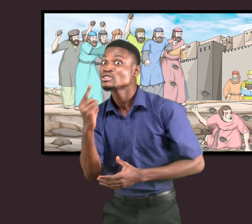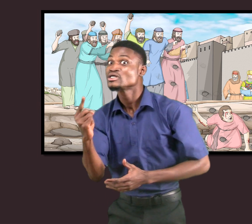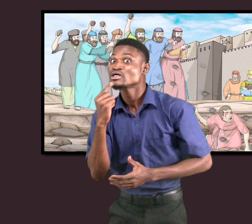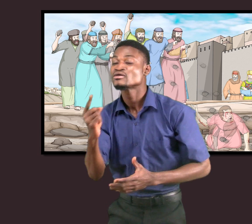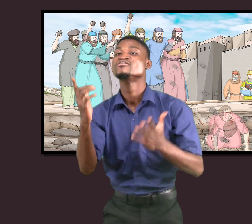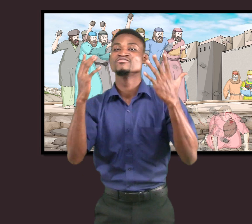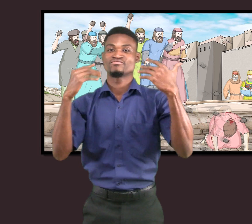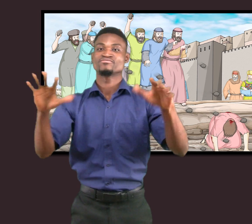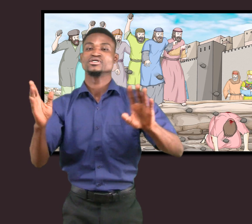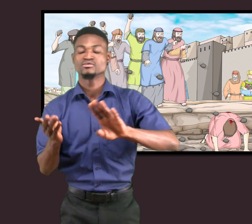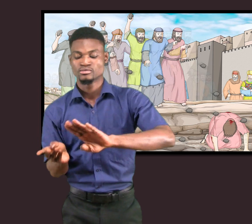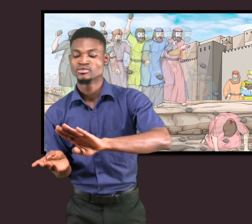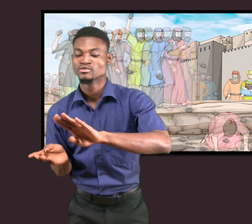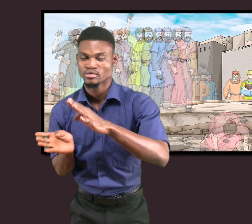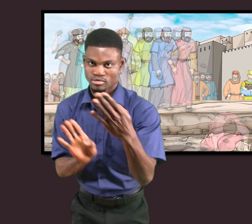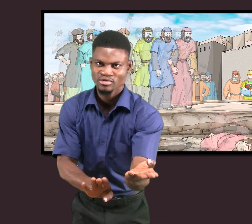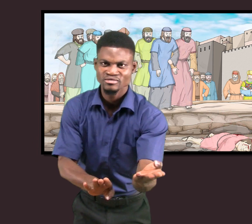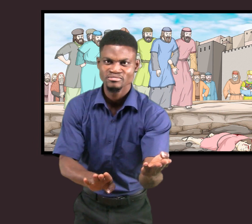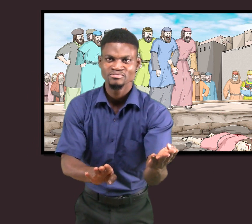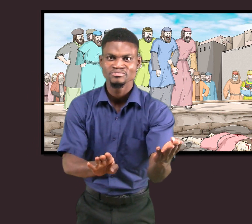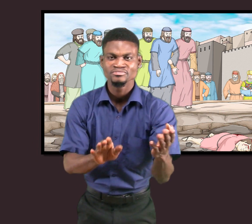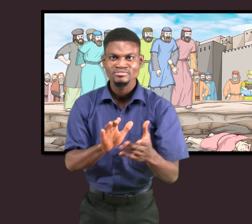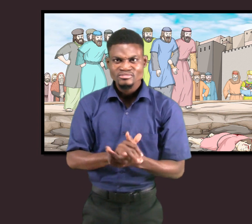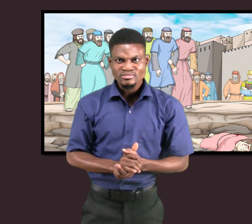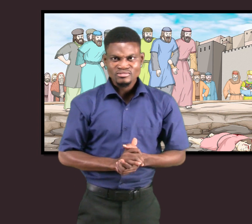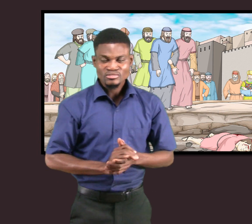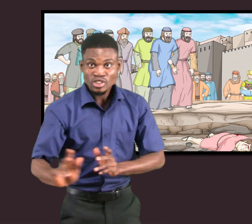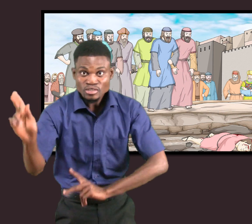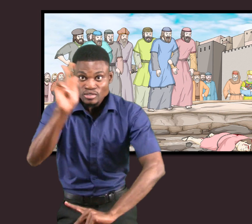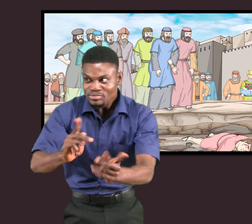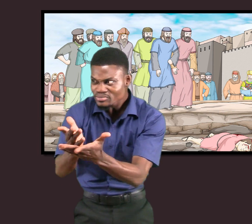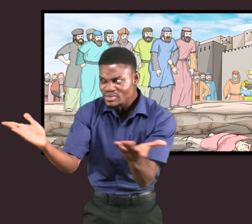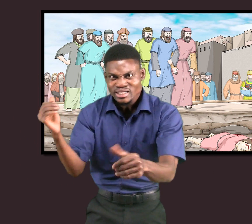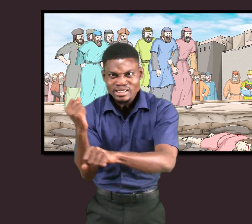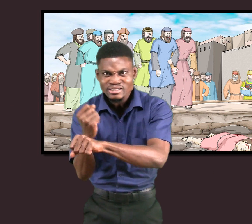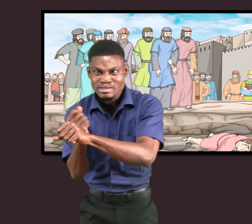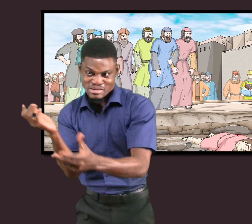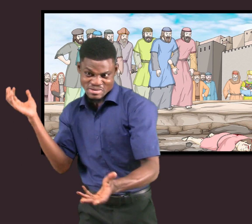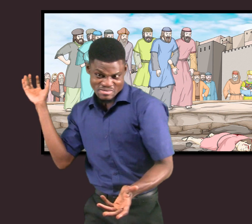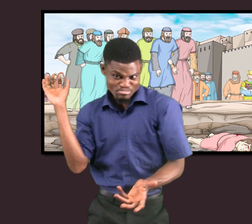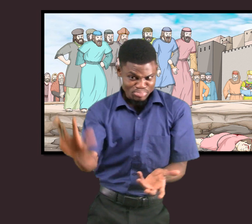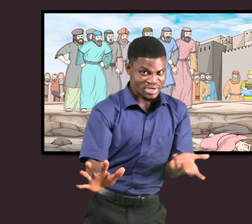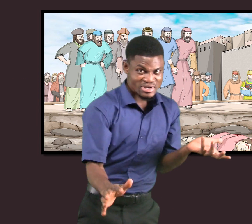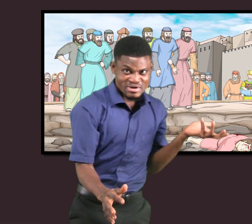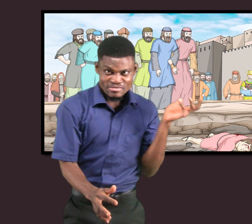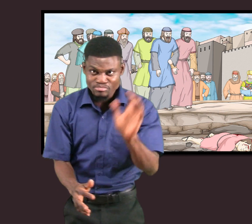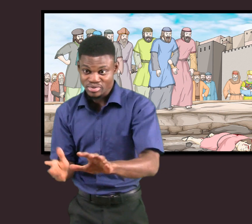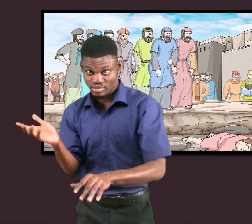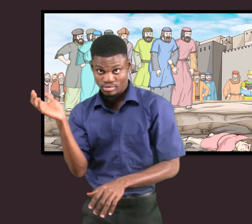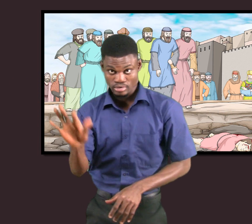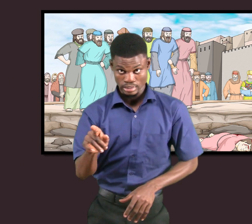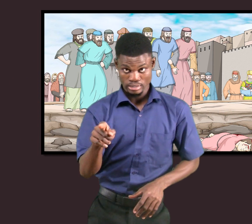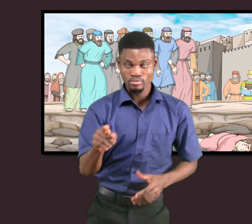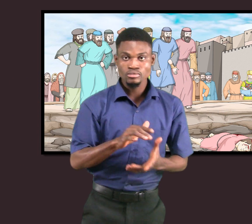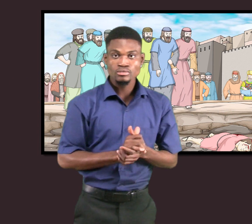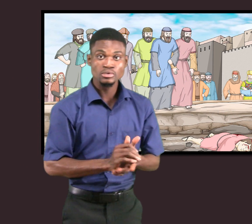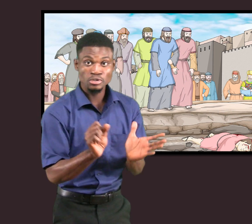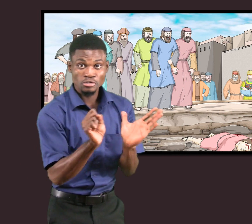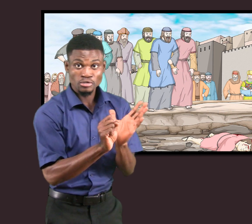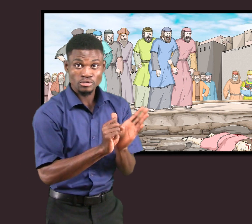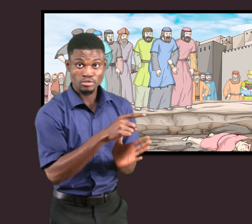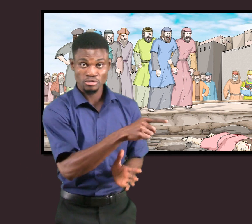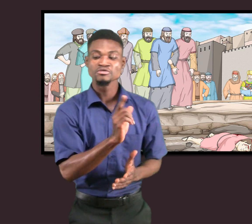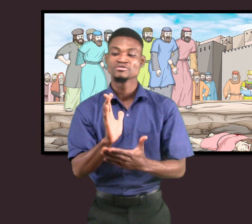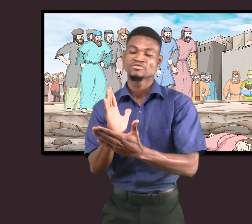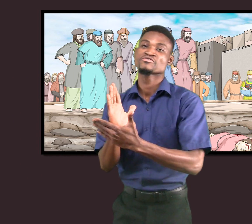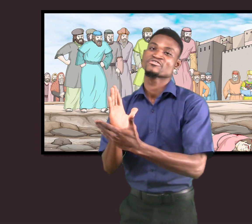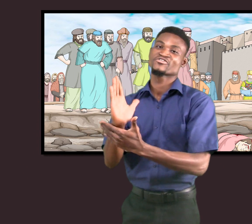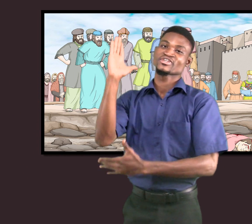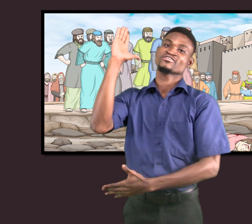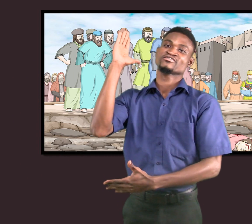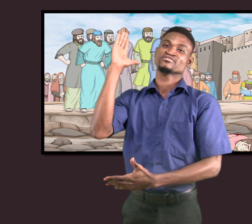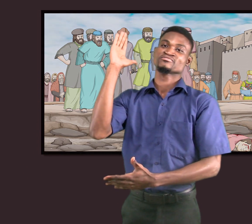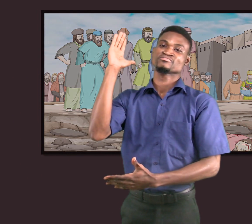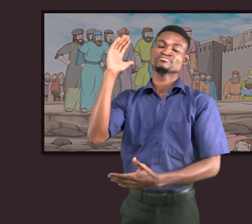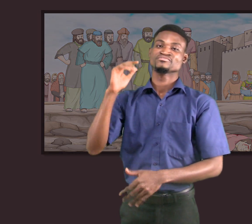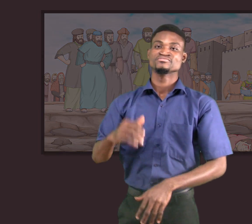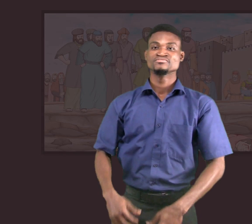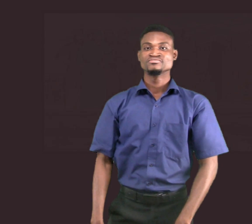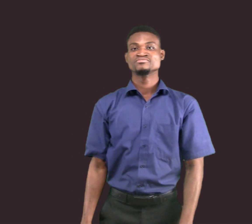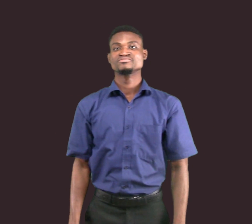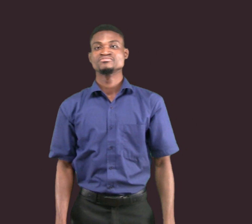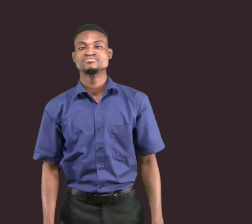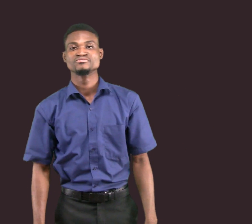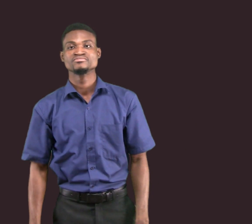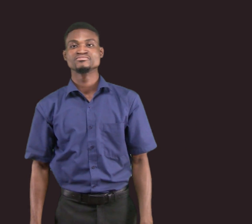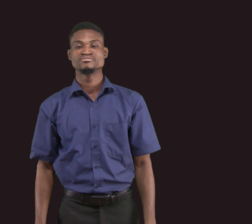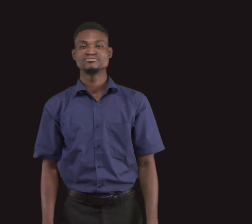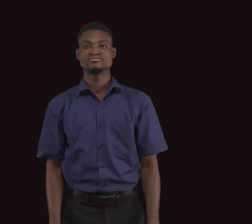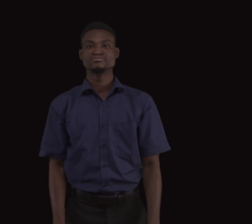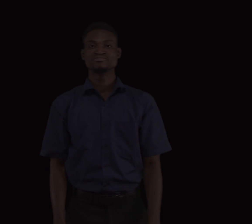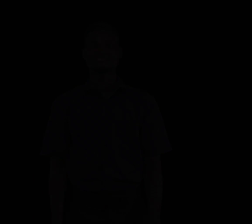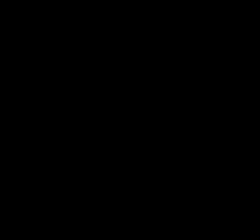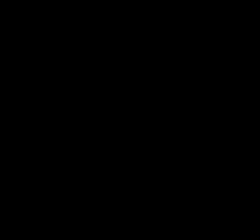And when he had said this, he fell asleep. And Saul was there, giving approval to Stephen’s death. On that day a great persecution broke out against the church in Jerusalem, and all except the apostles were scattered throughout Judea and Samaria.